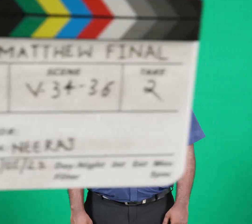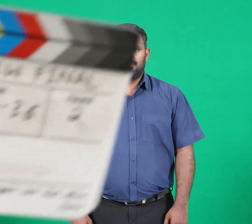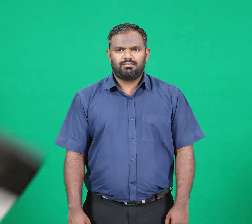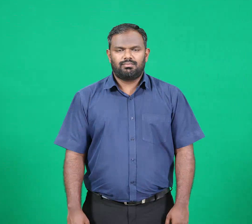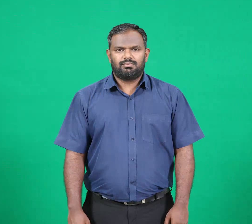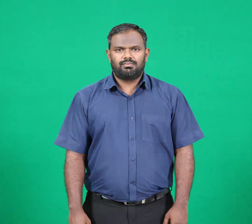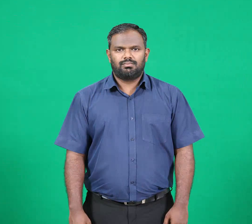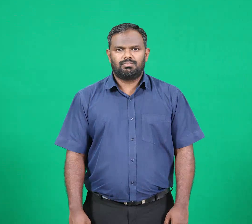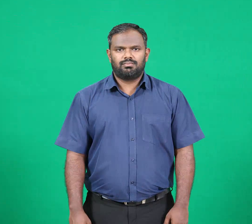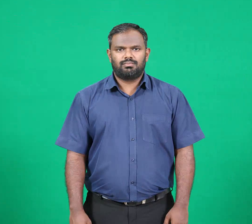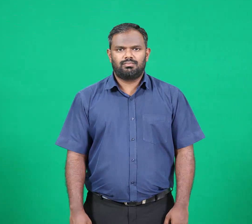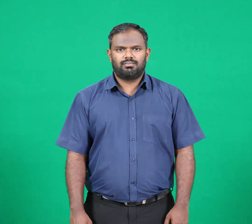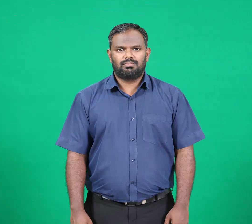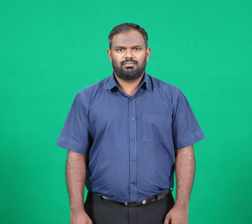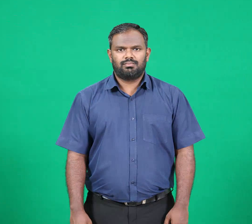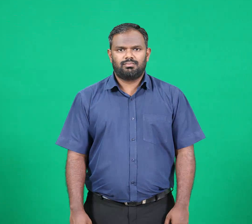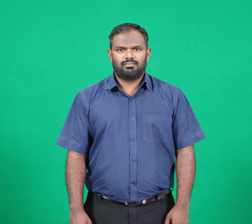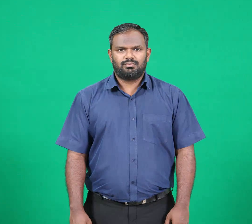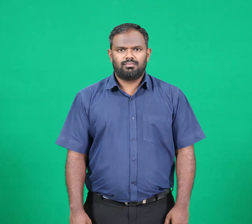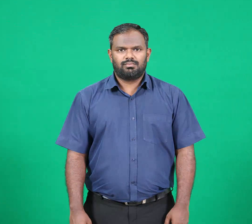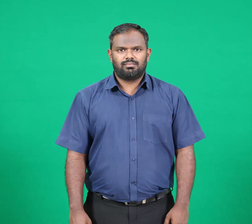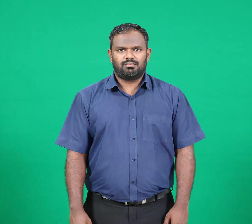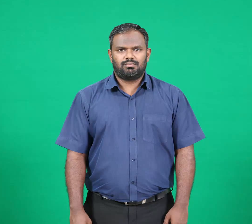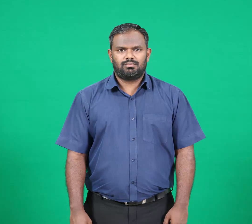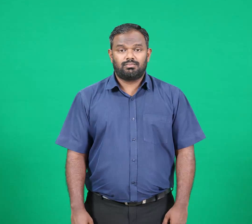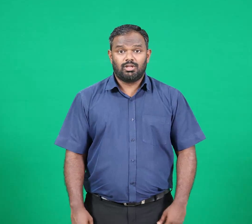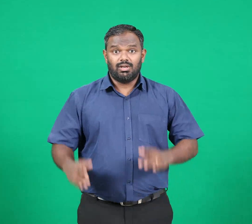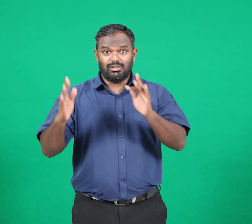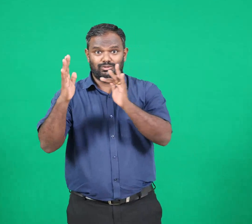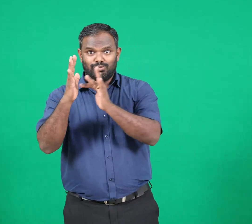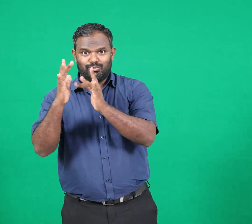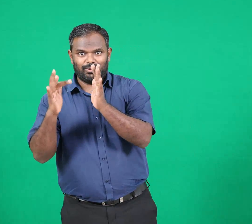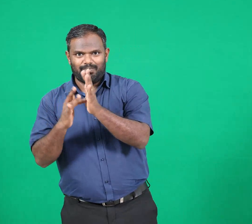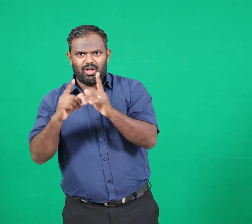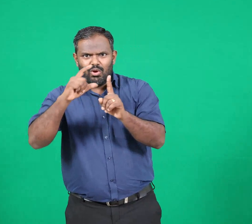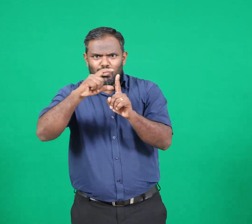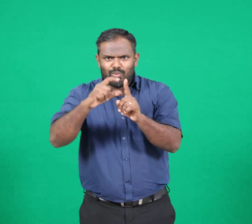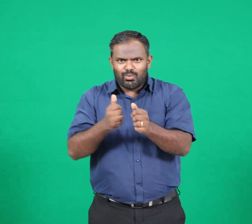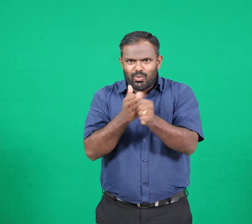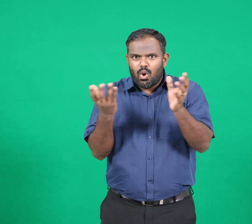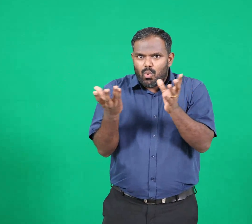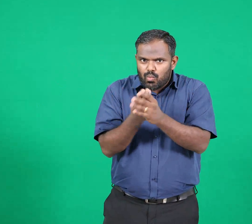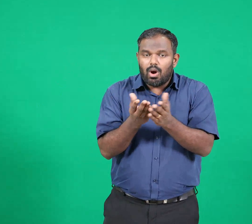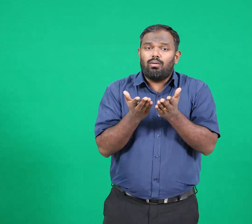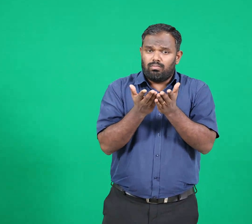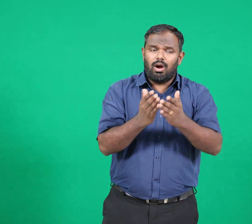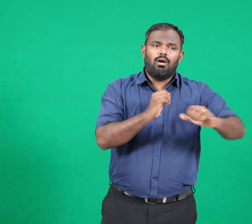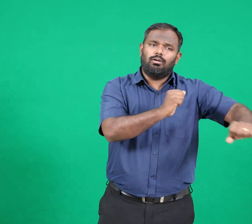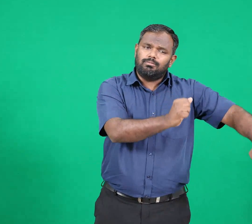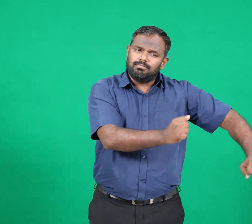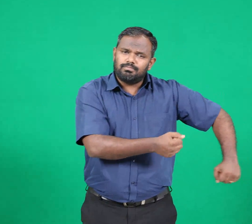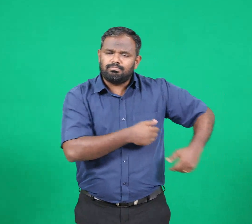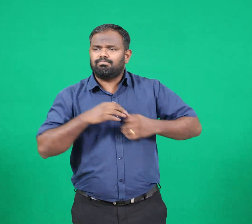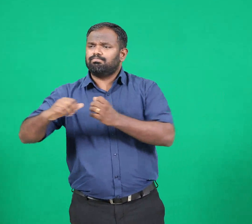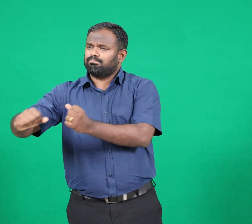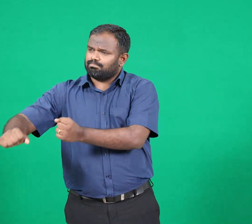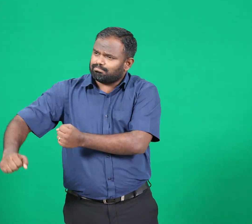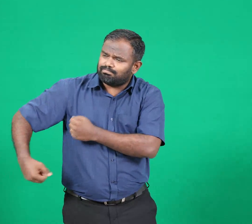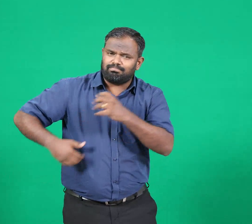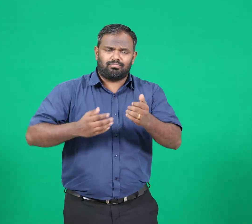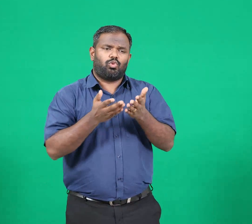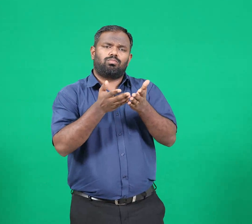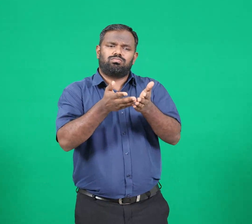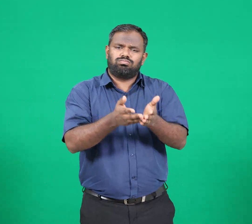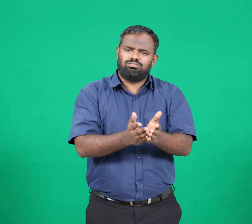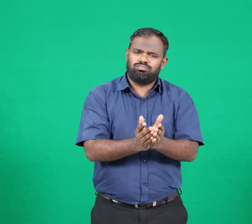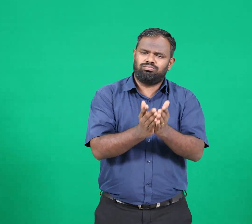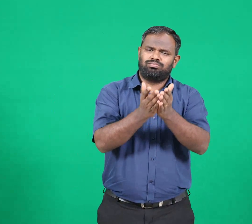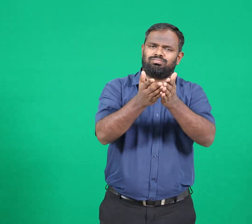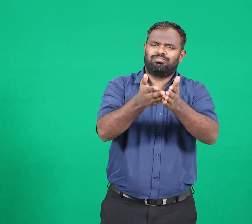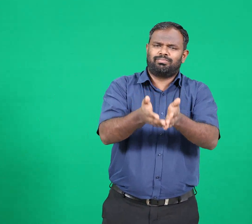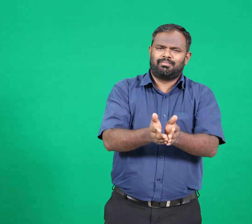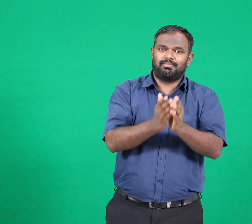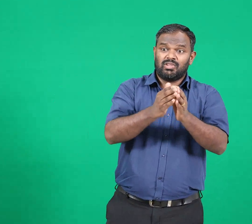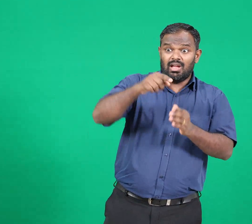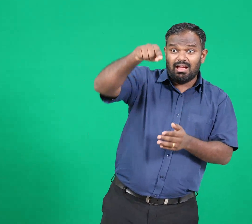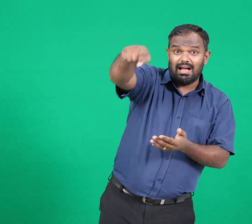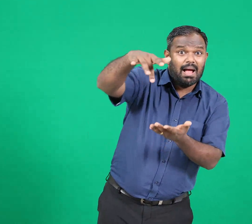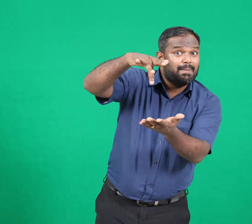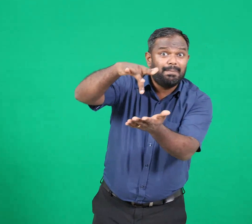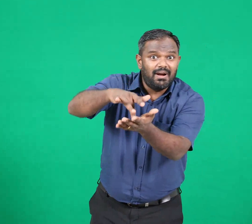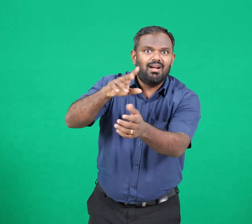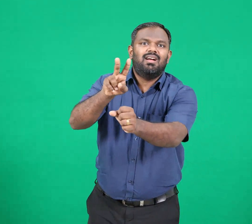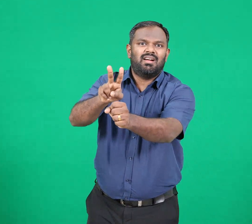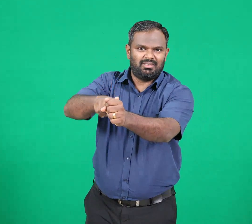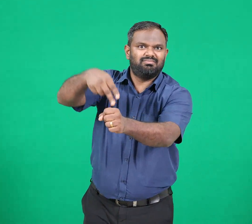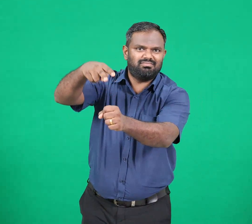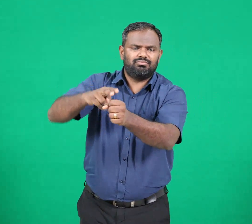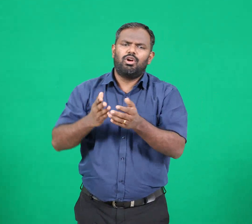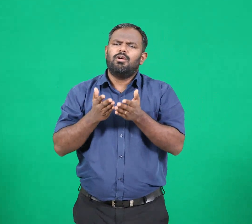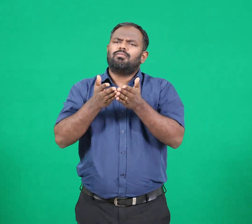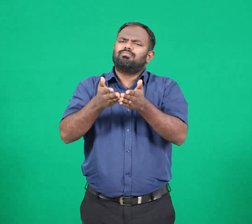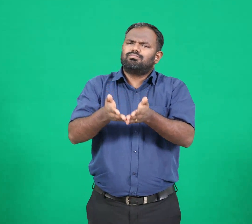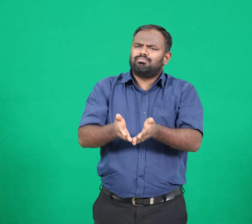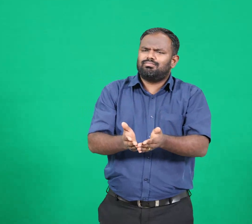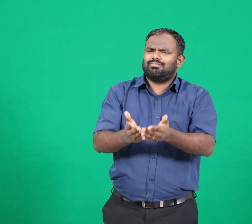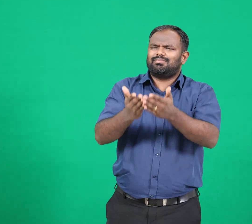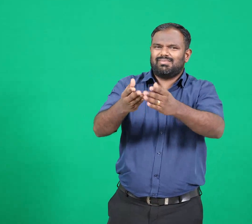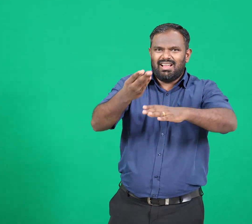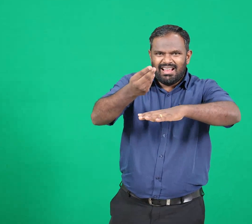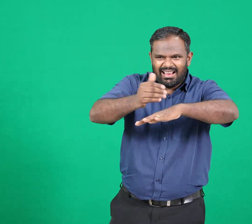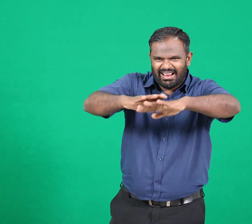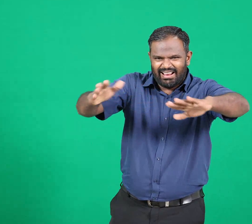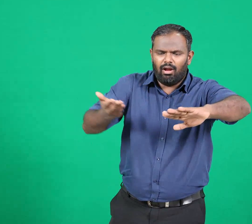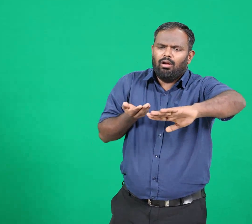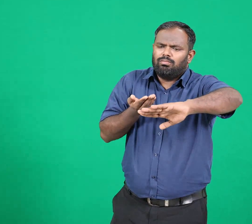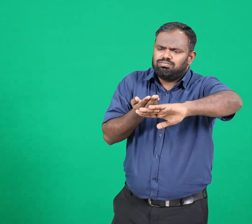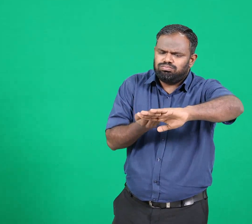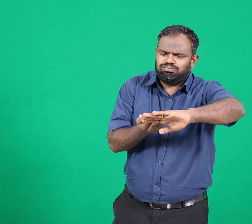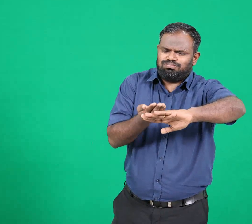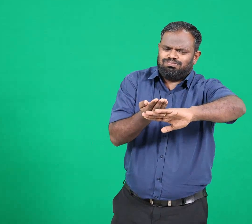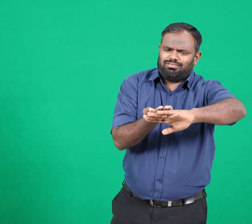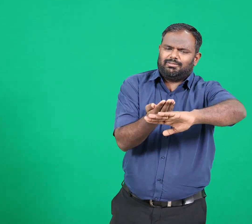When they had crossed over, they landed at Gennesaret.